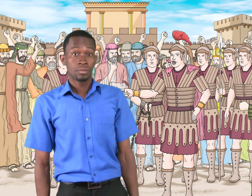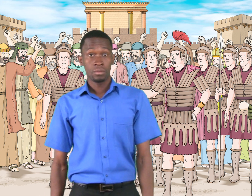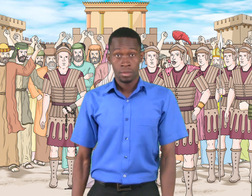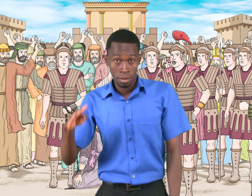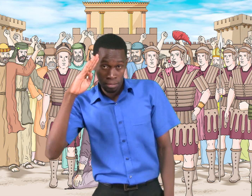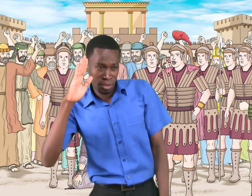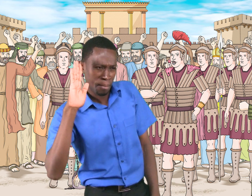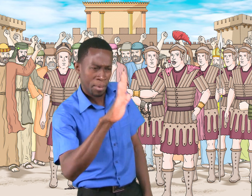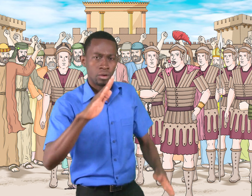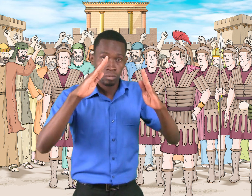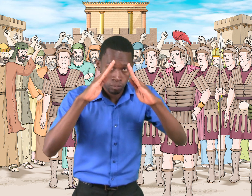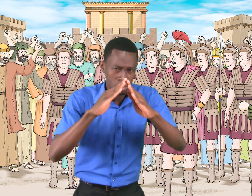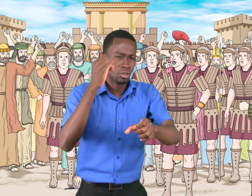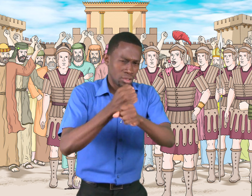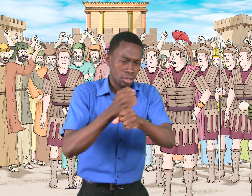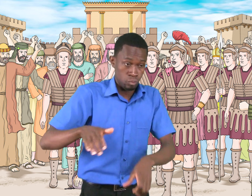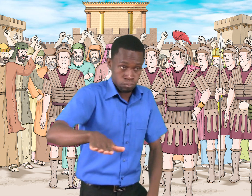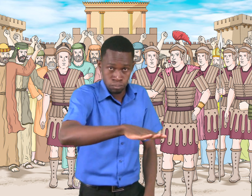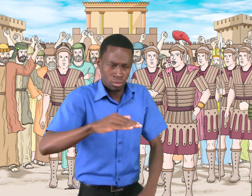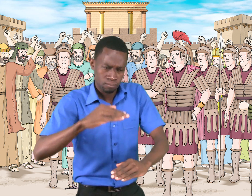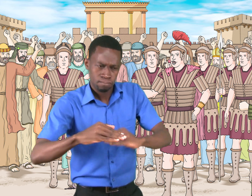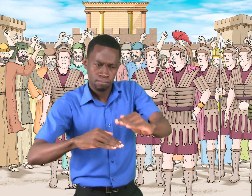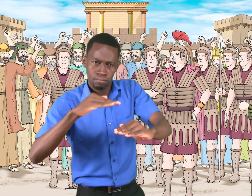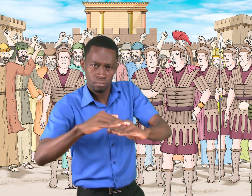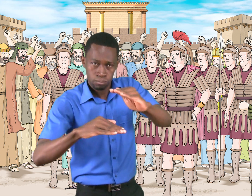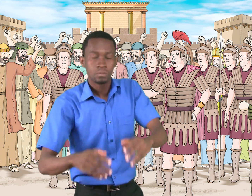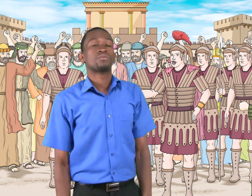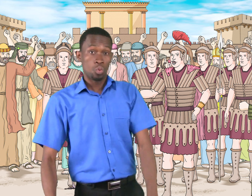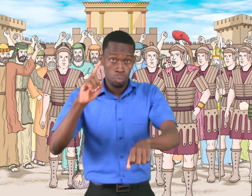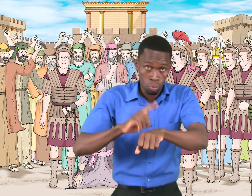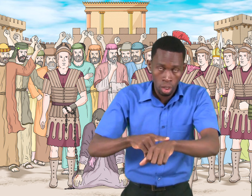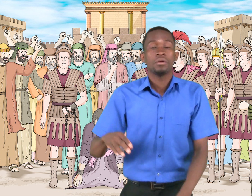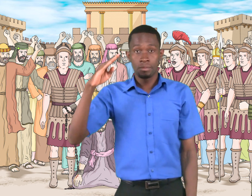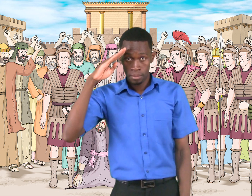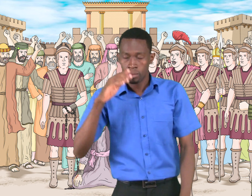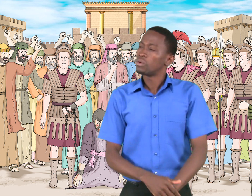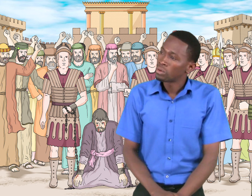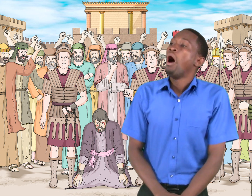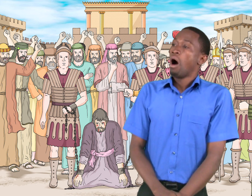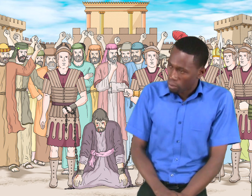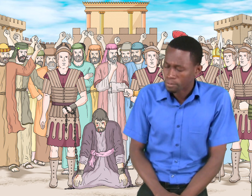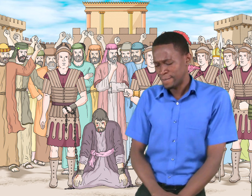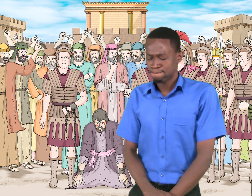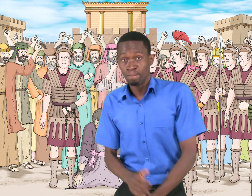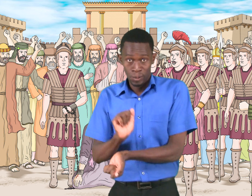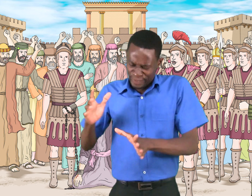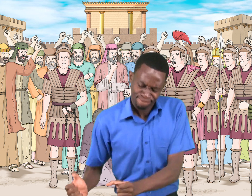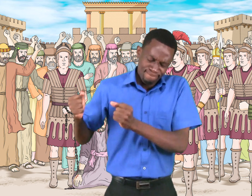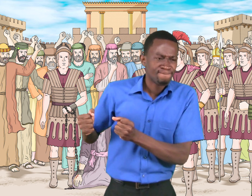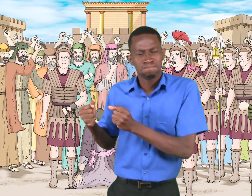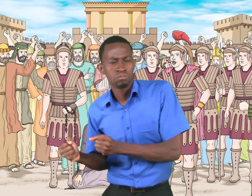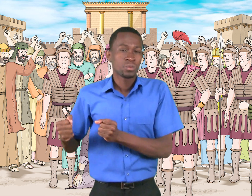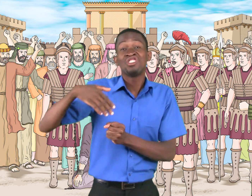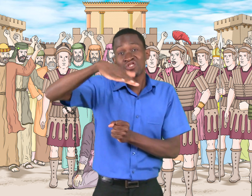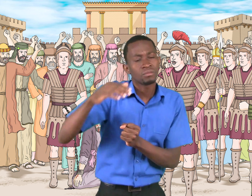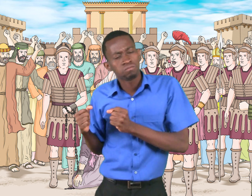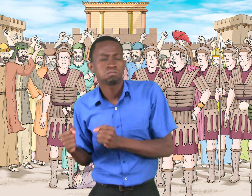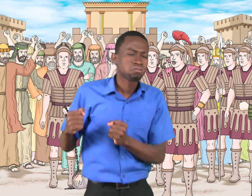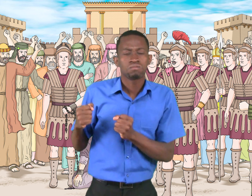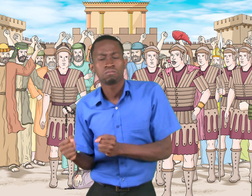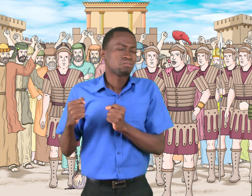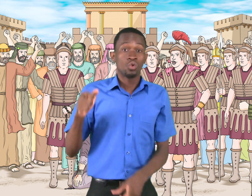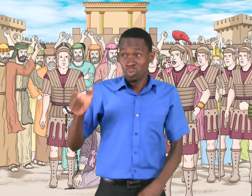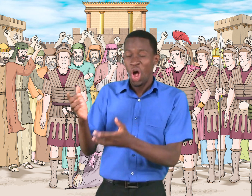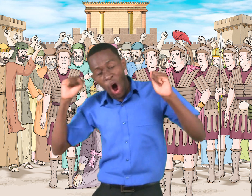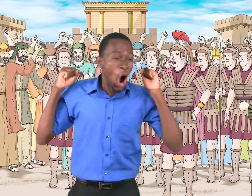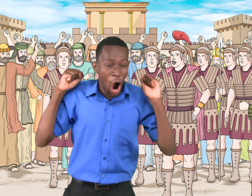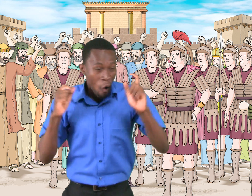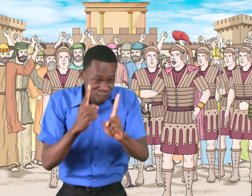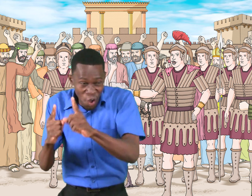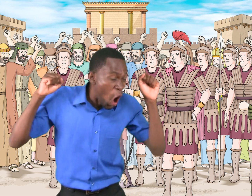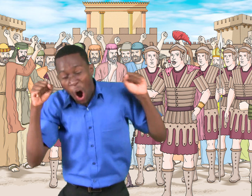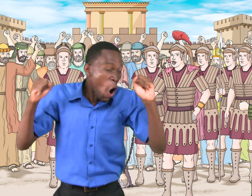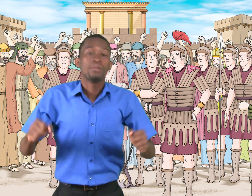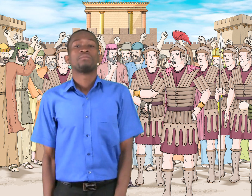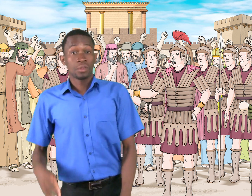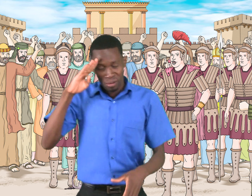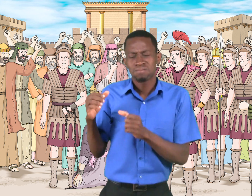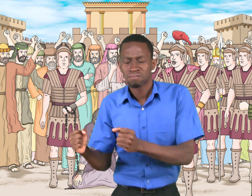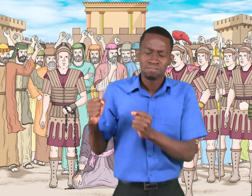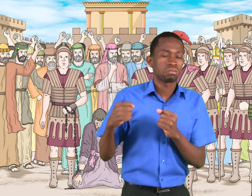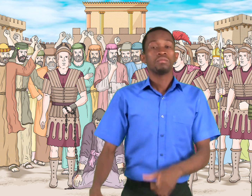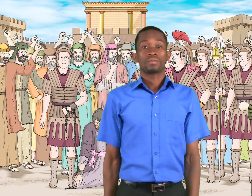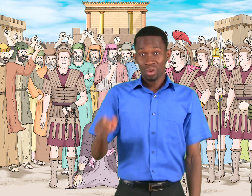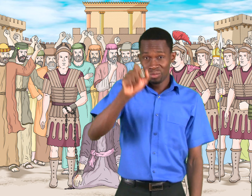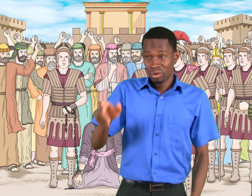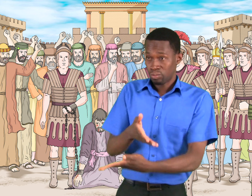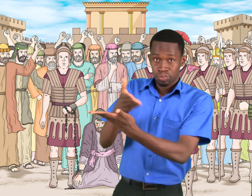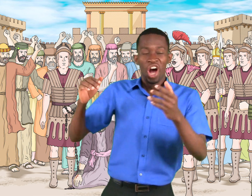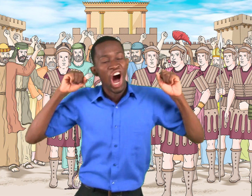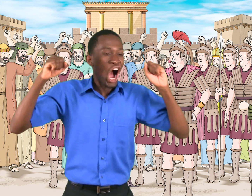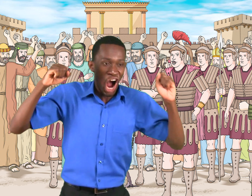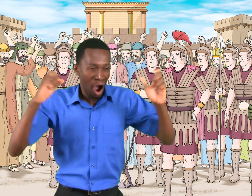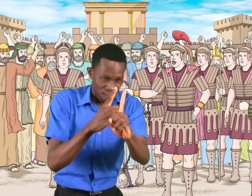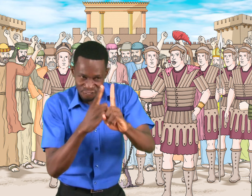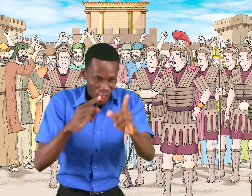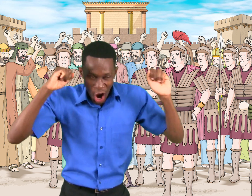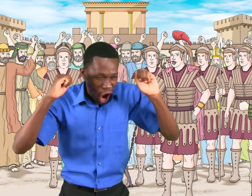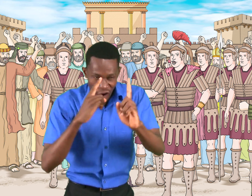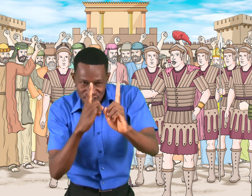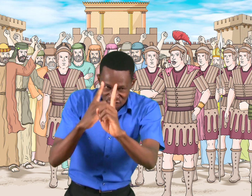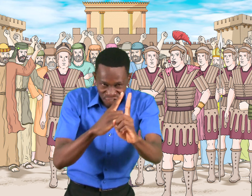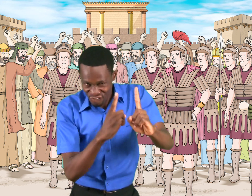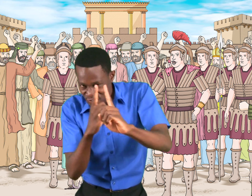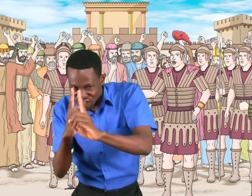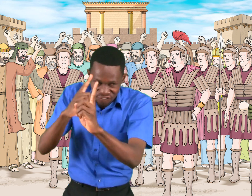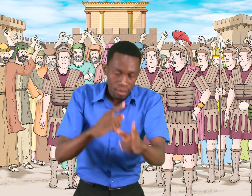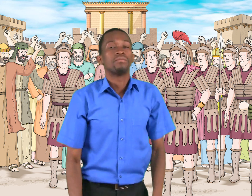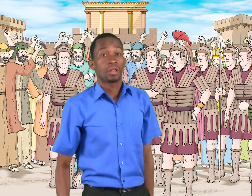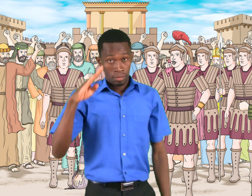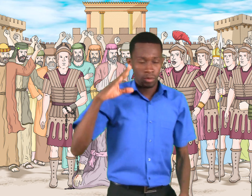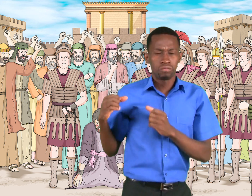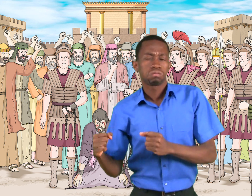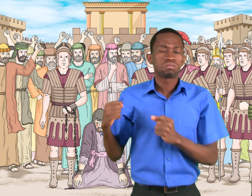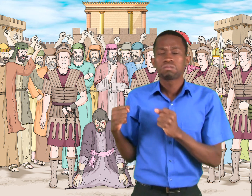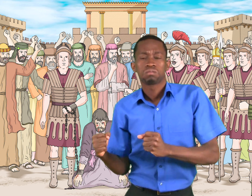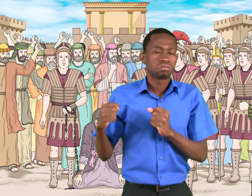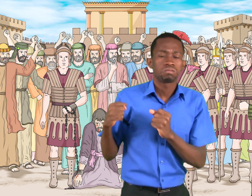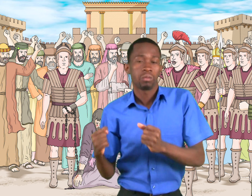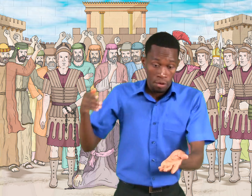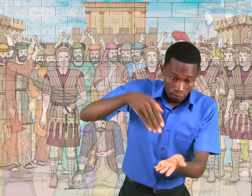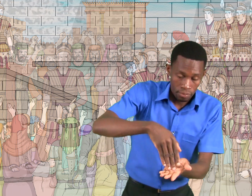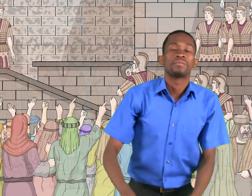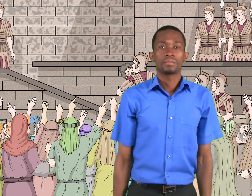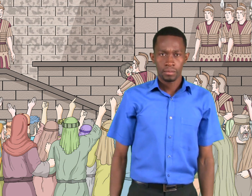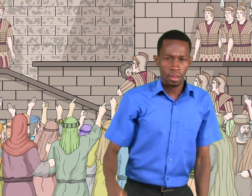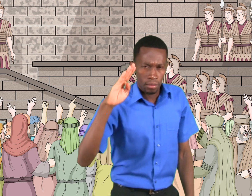And since the commander could not get at the truth because of the uproar, he ordered that Paul be brought into the barracks.